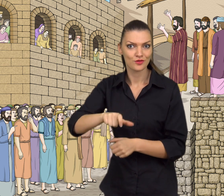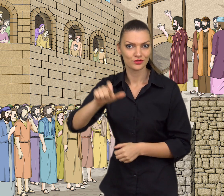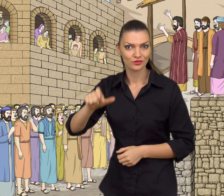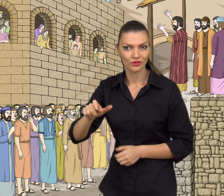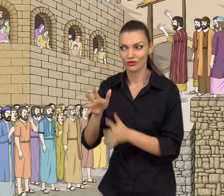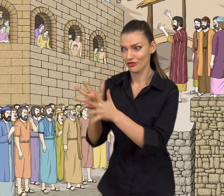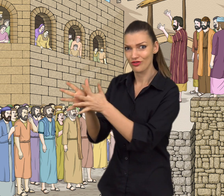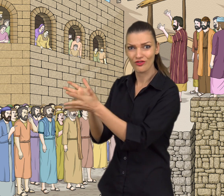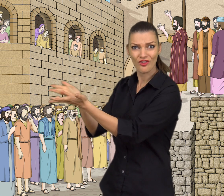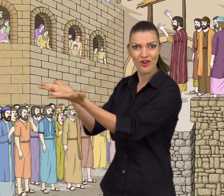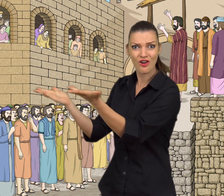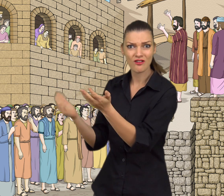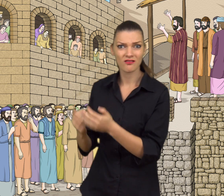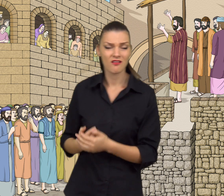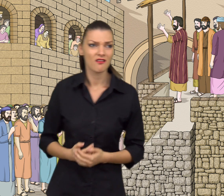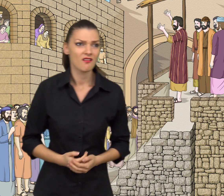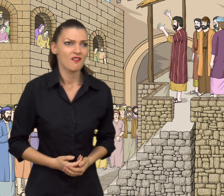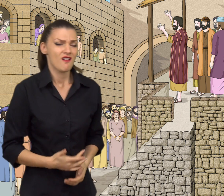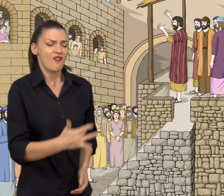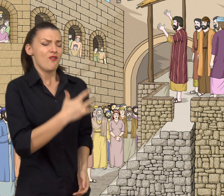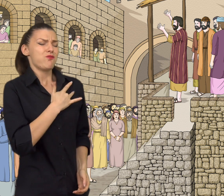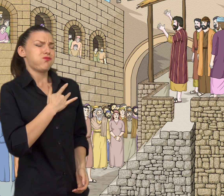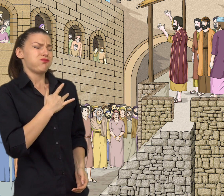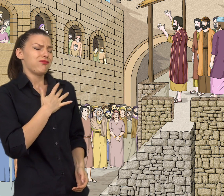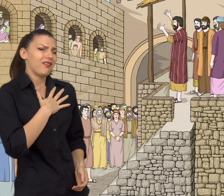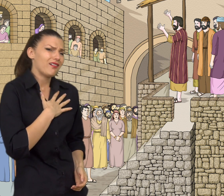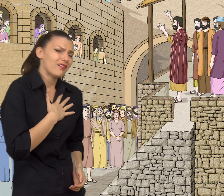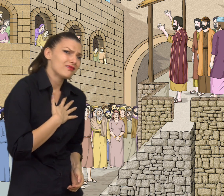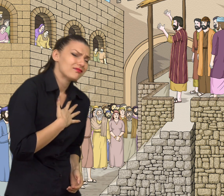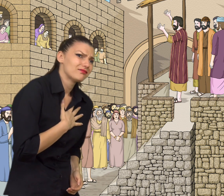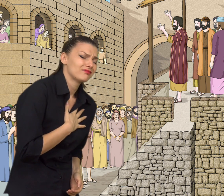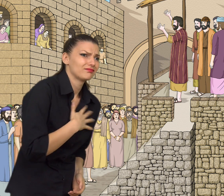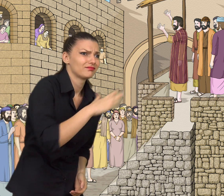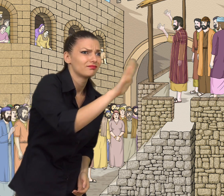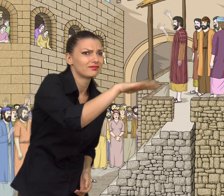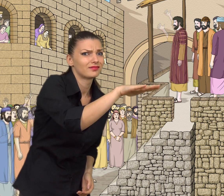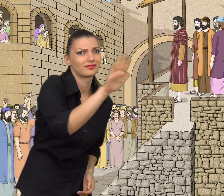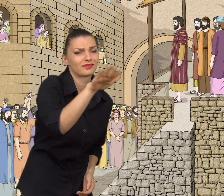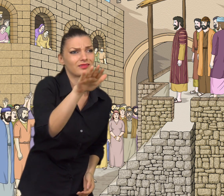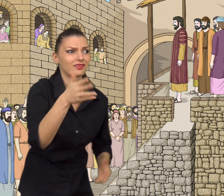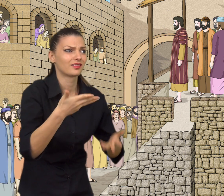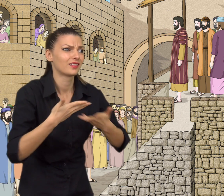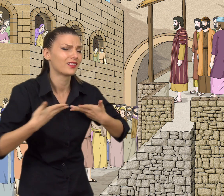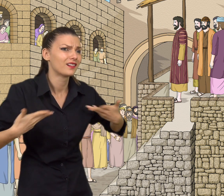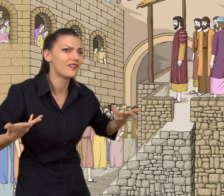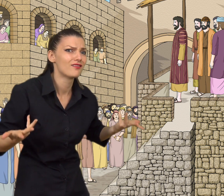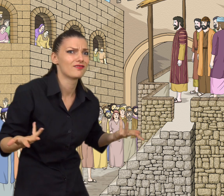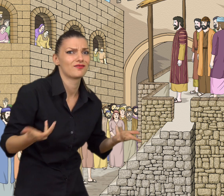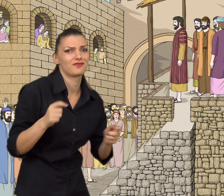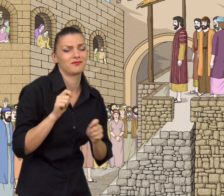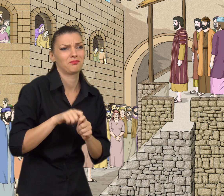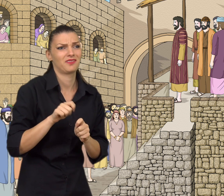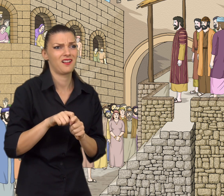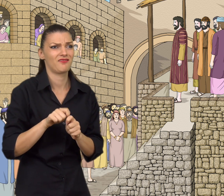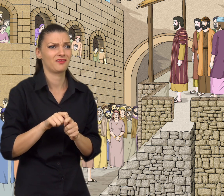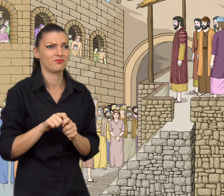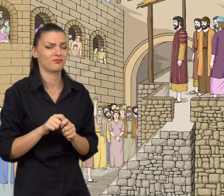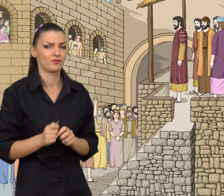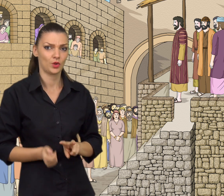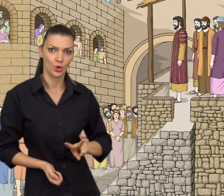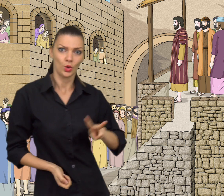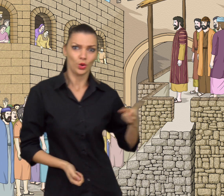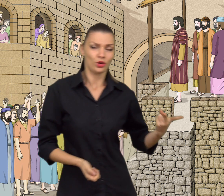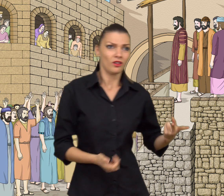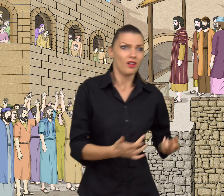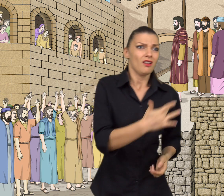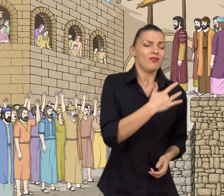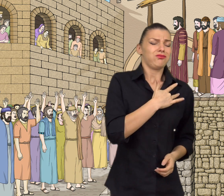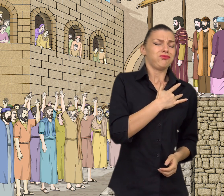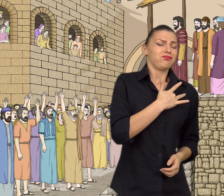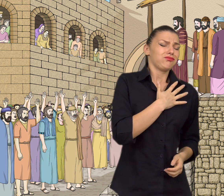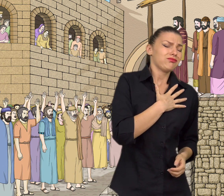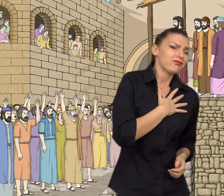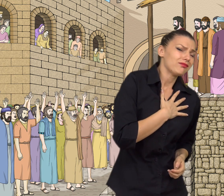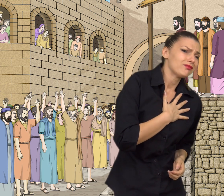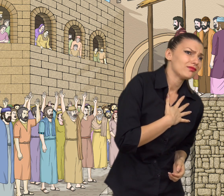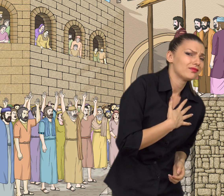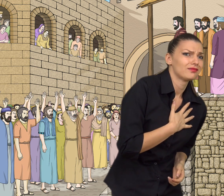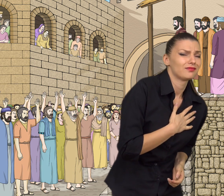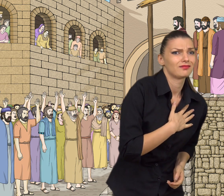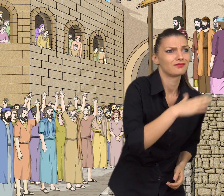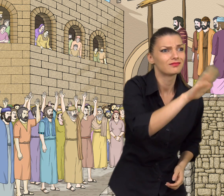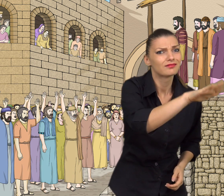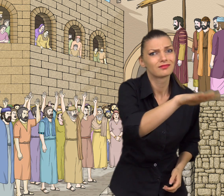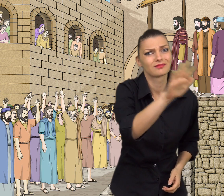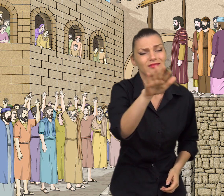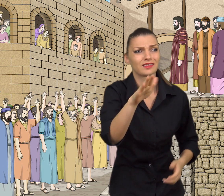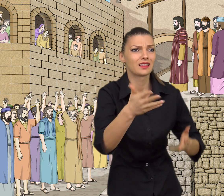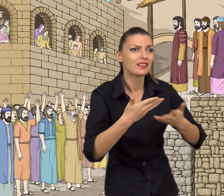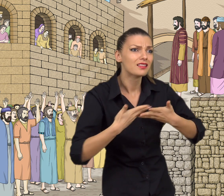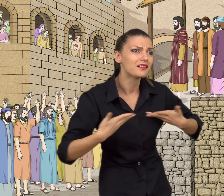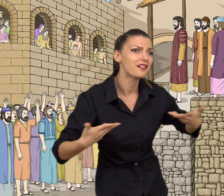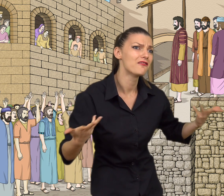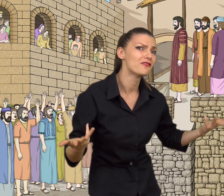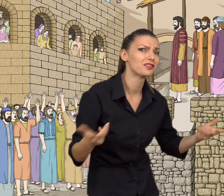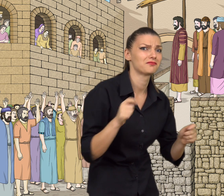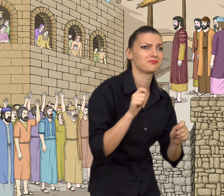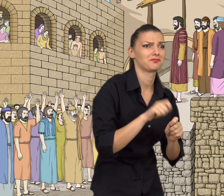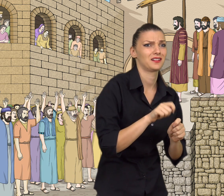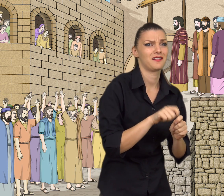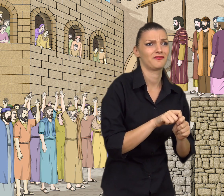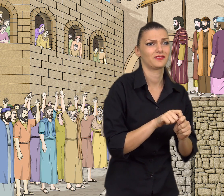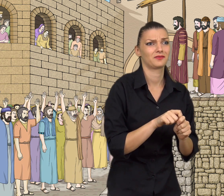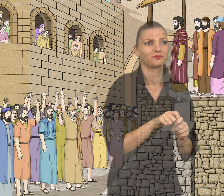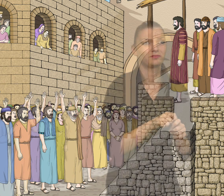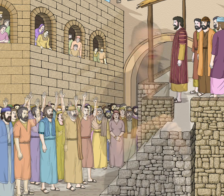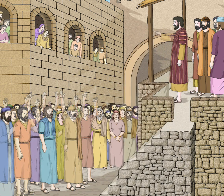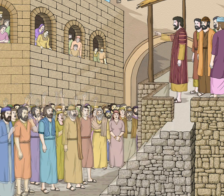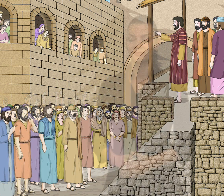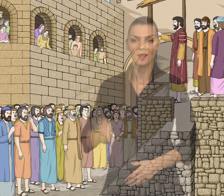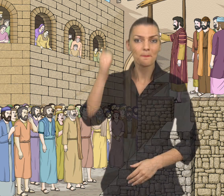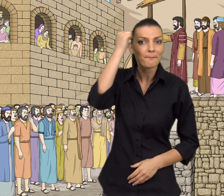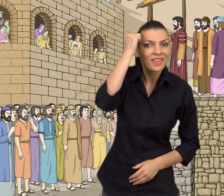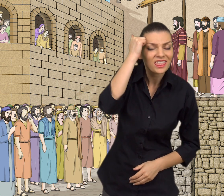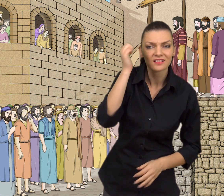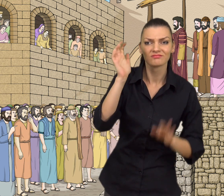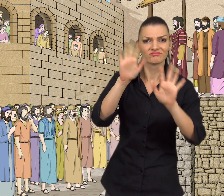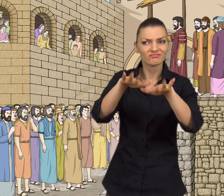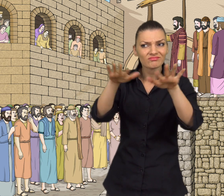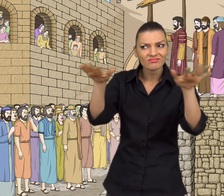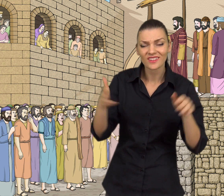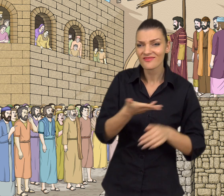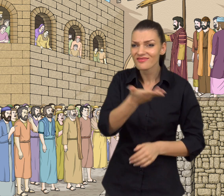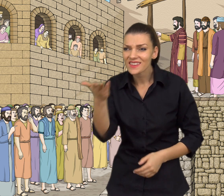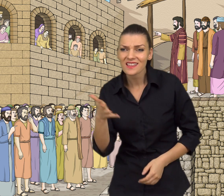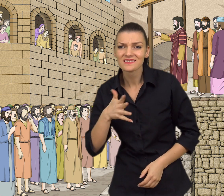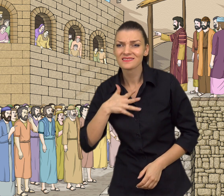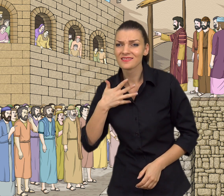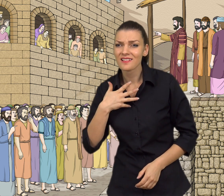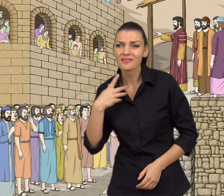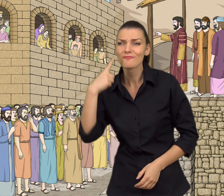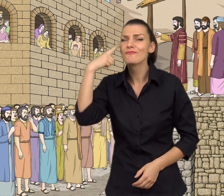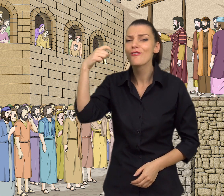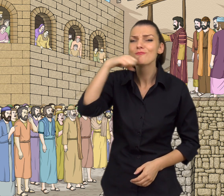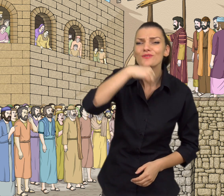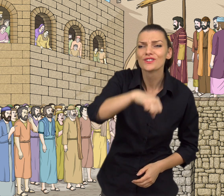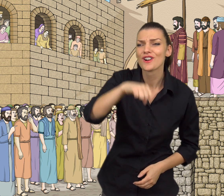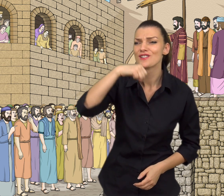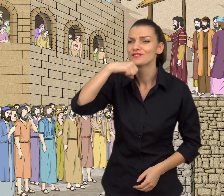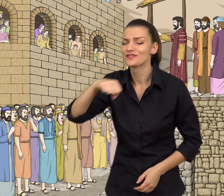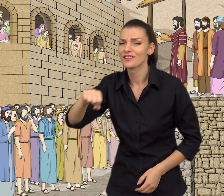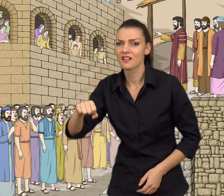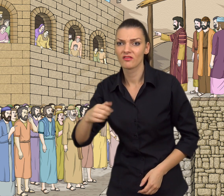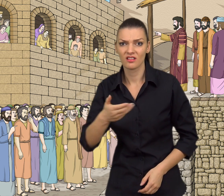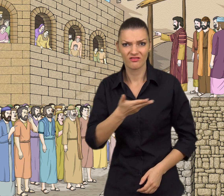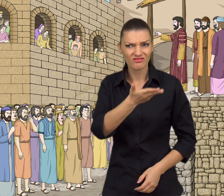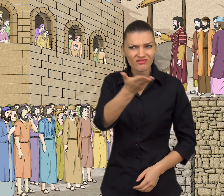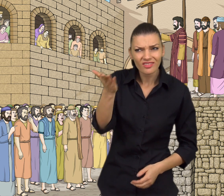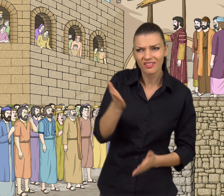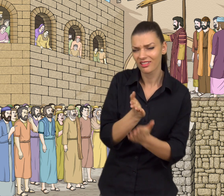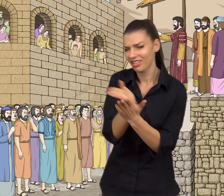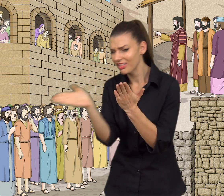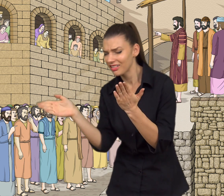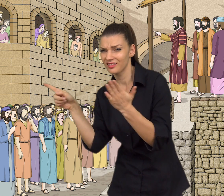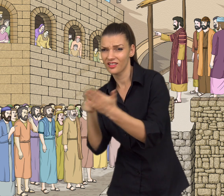When the people heard this, they were cut to the heart and asked Peter and the other apostles, “Brothers, what shall we do?”